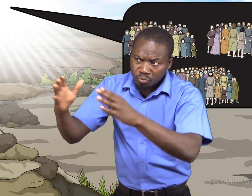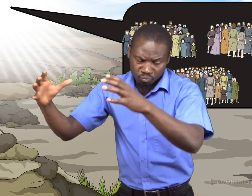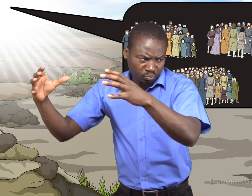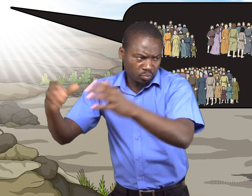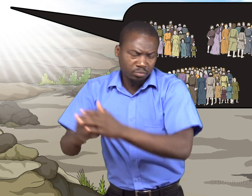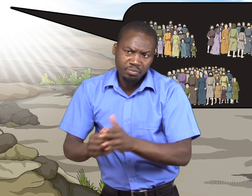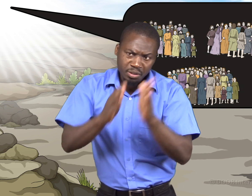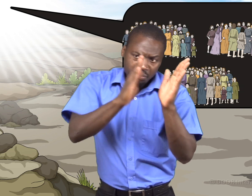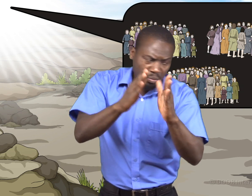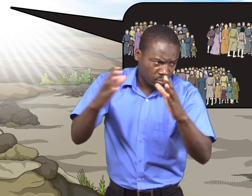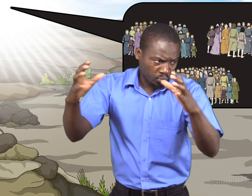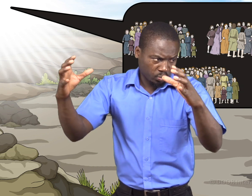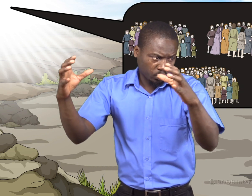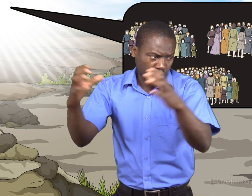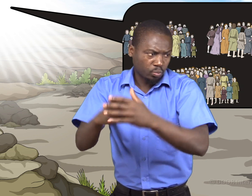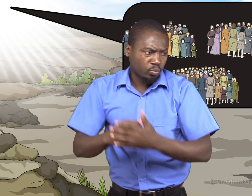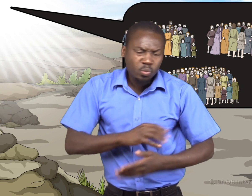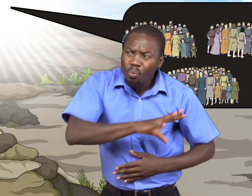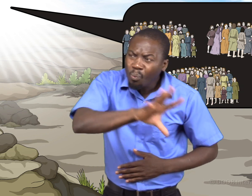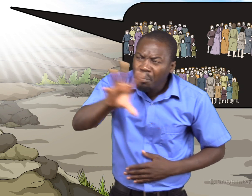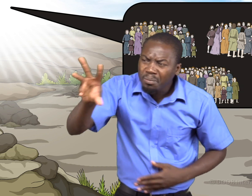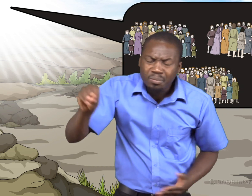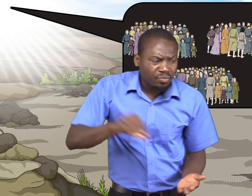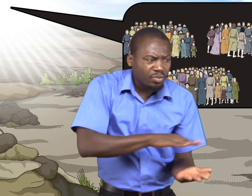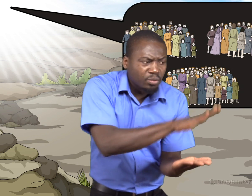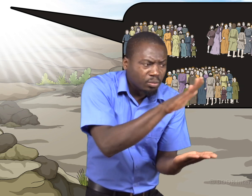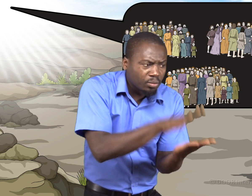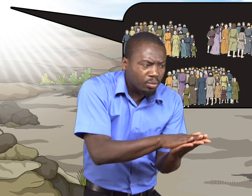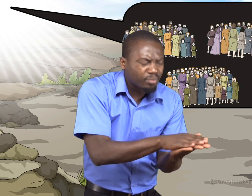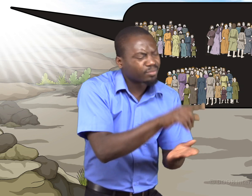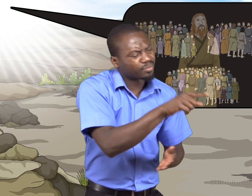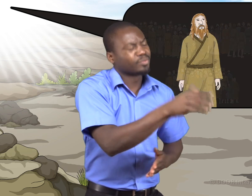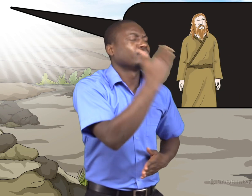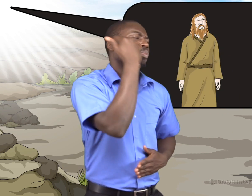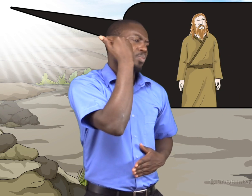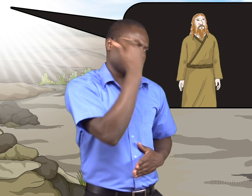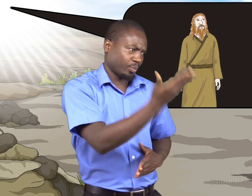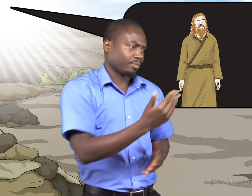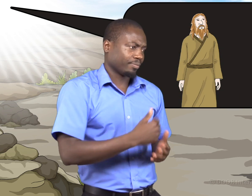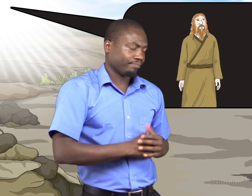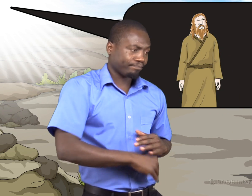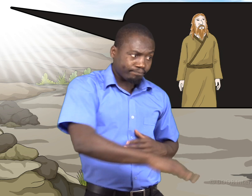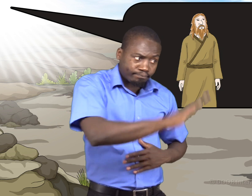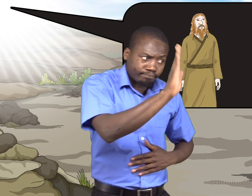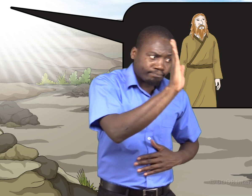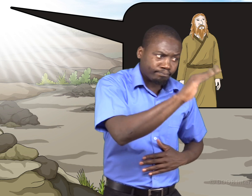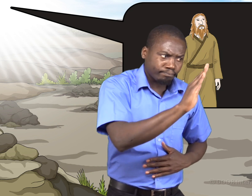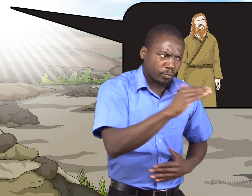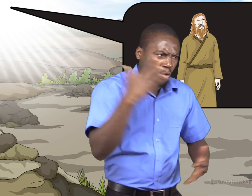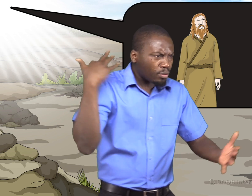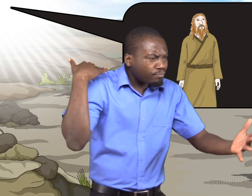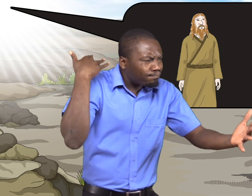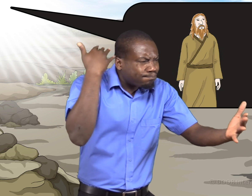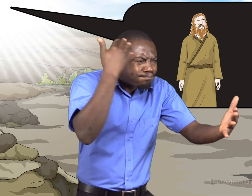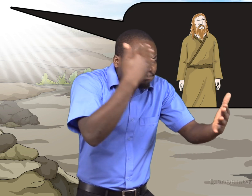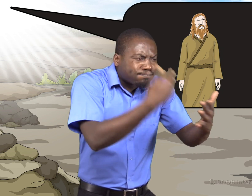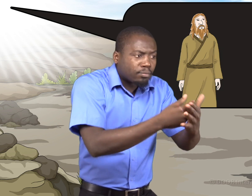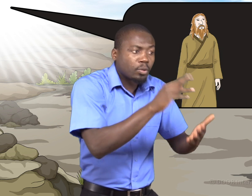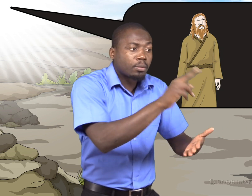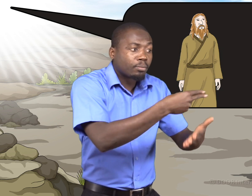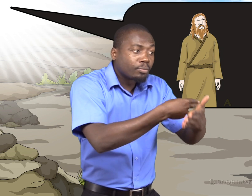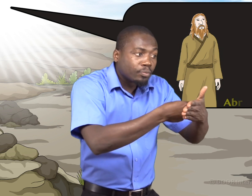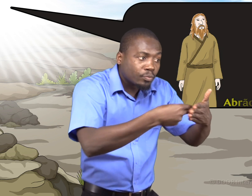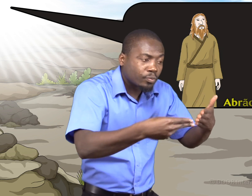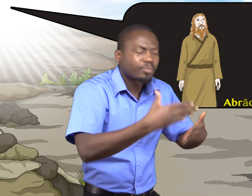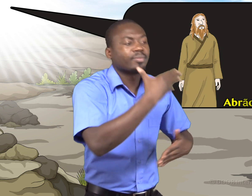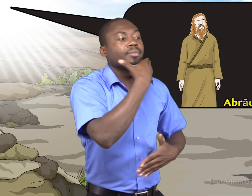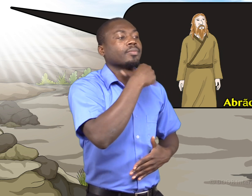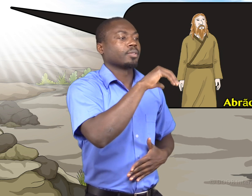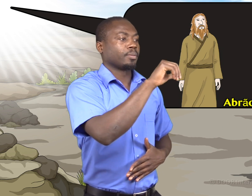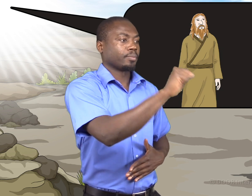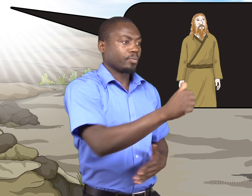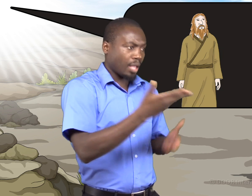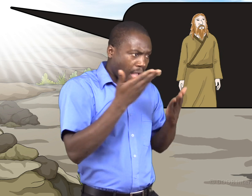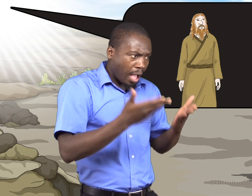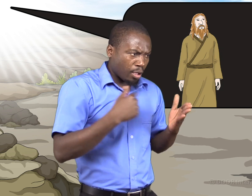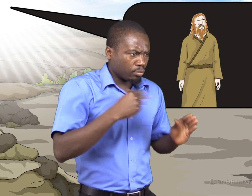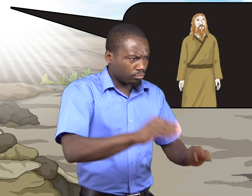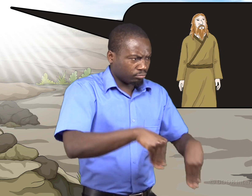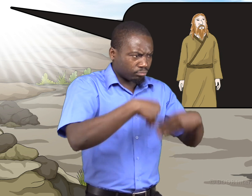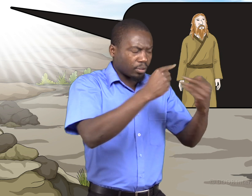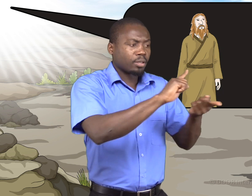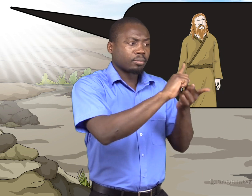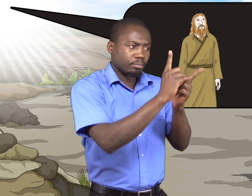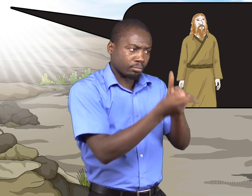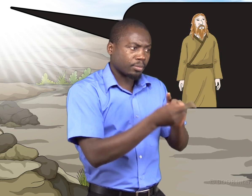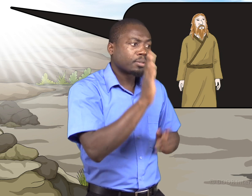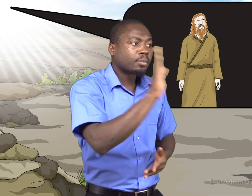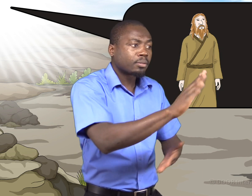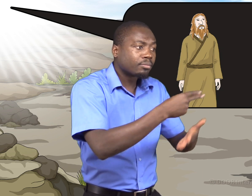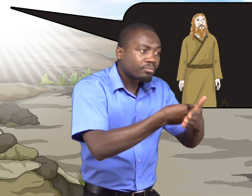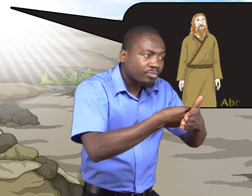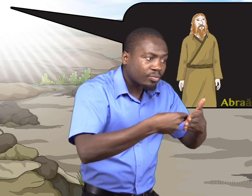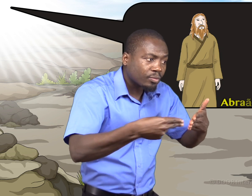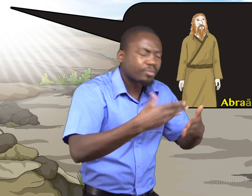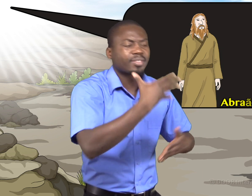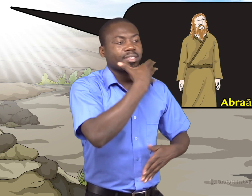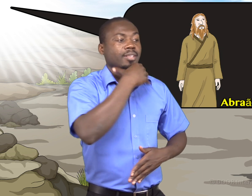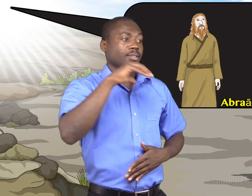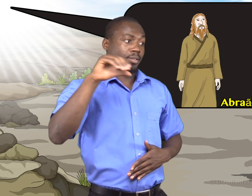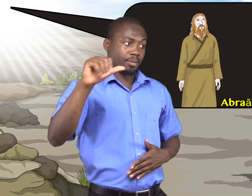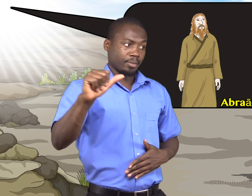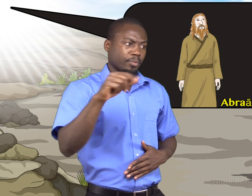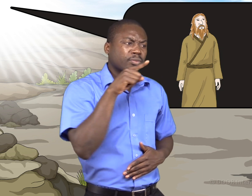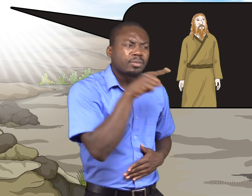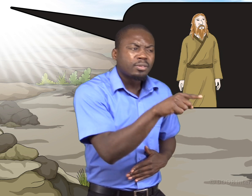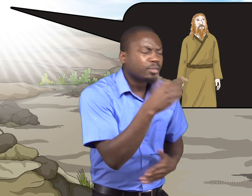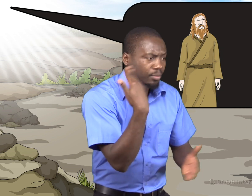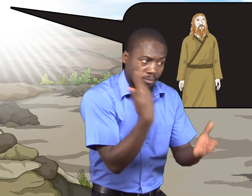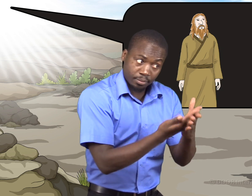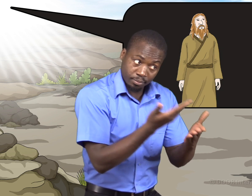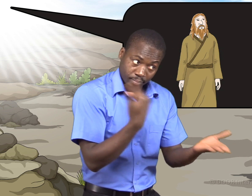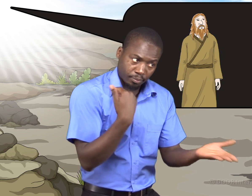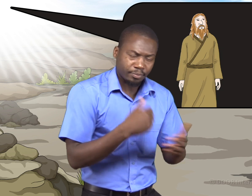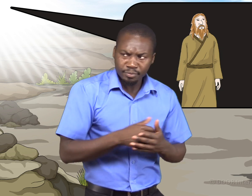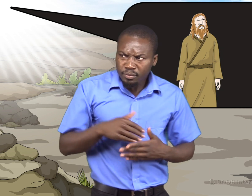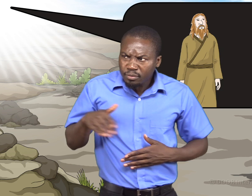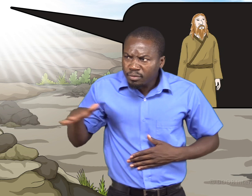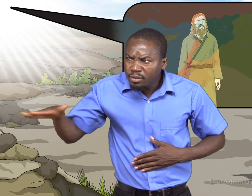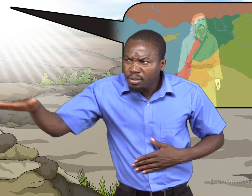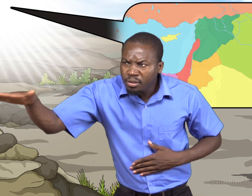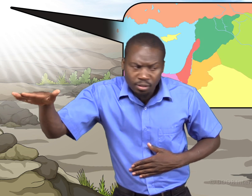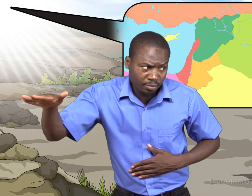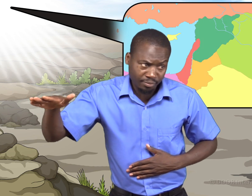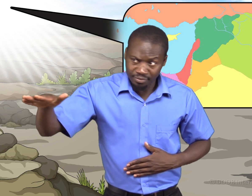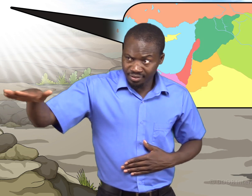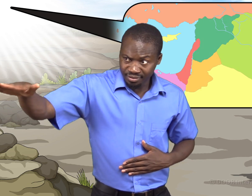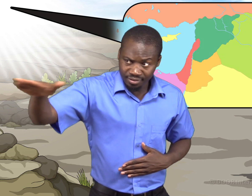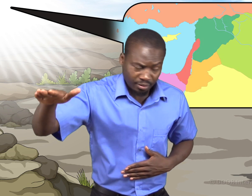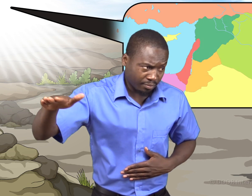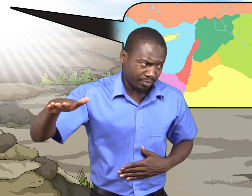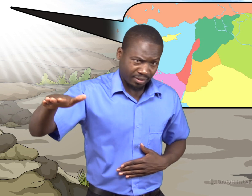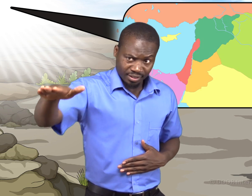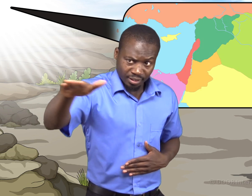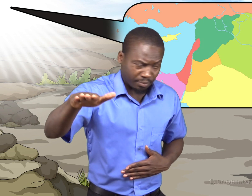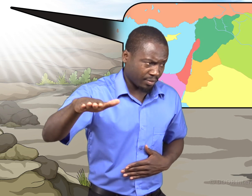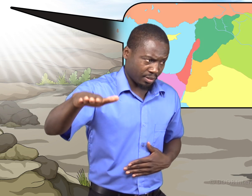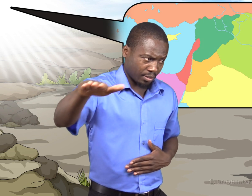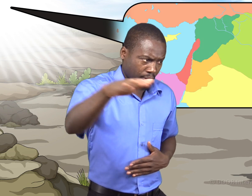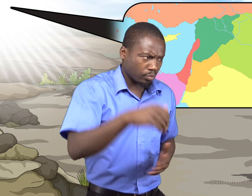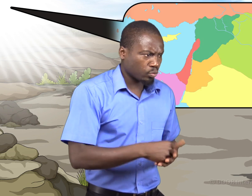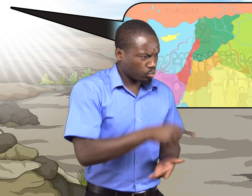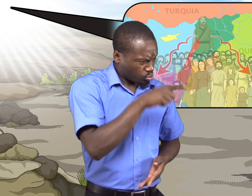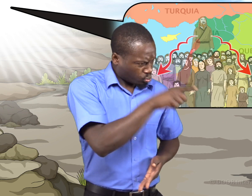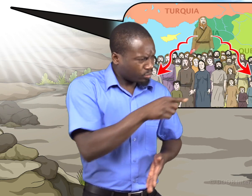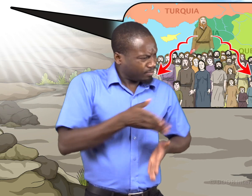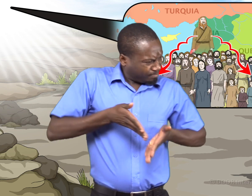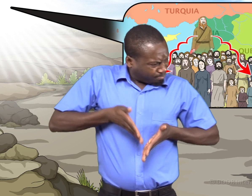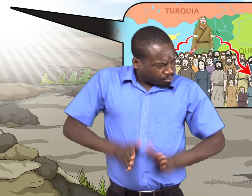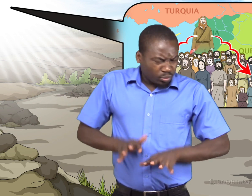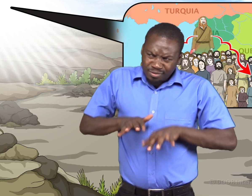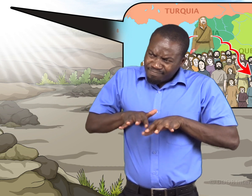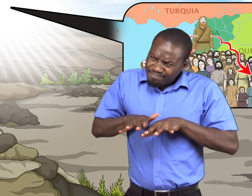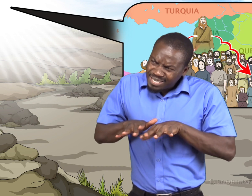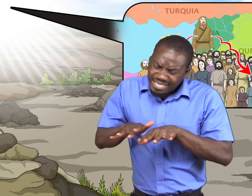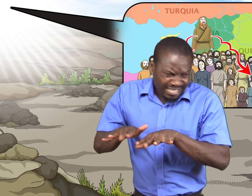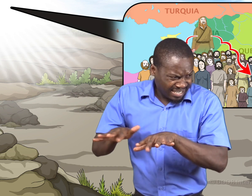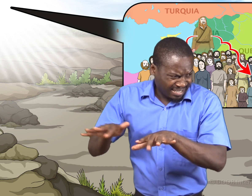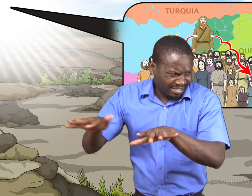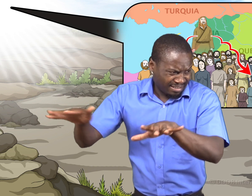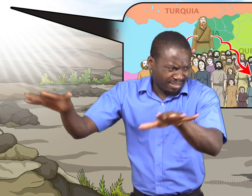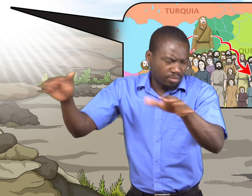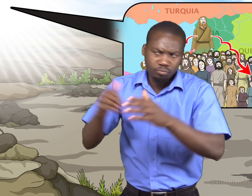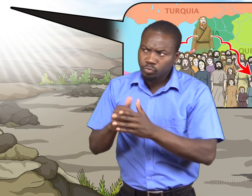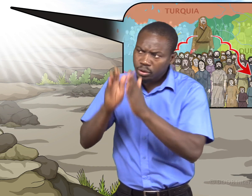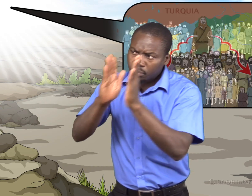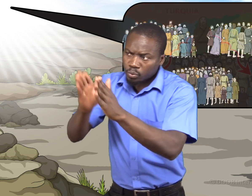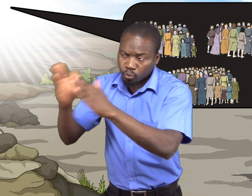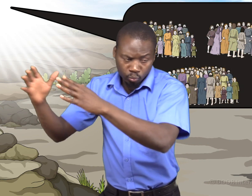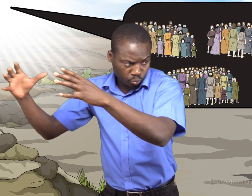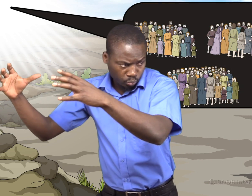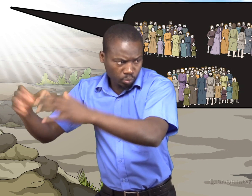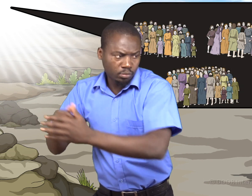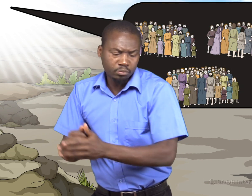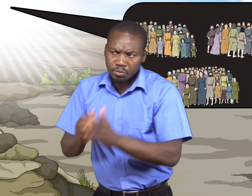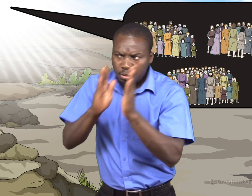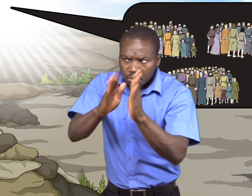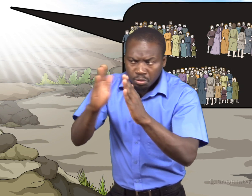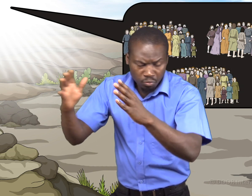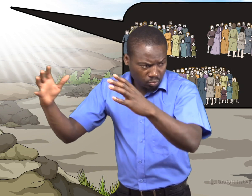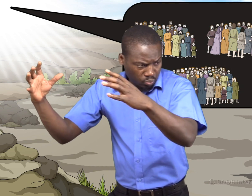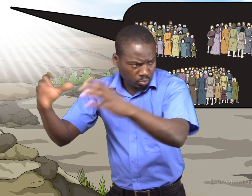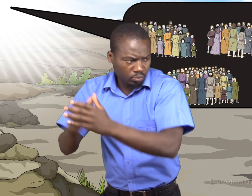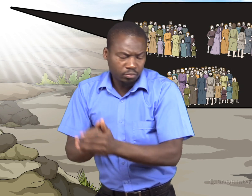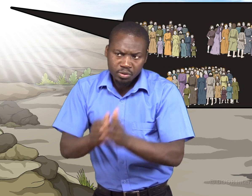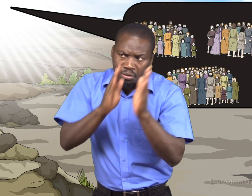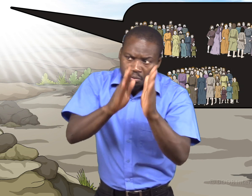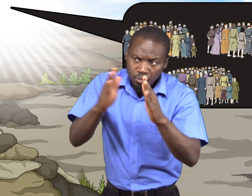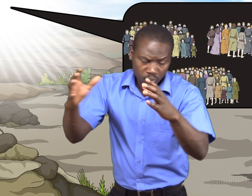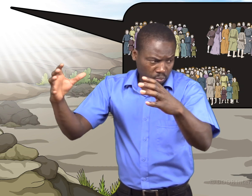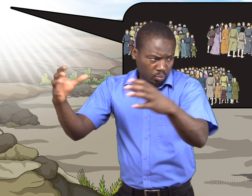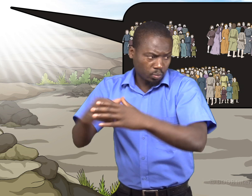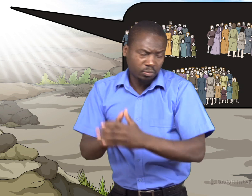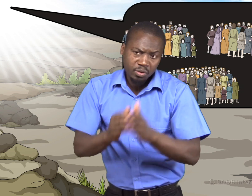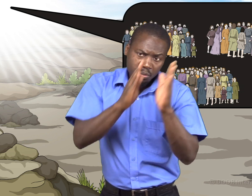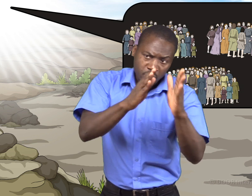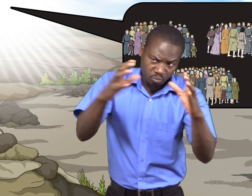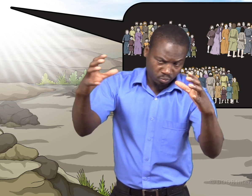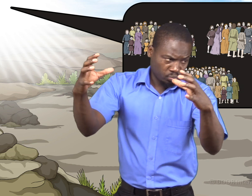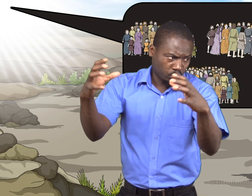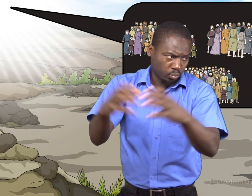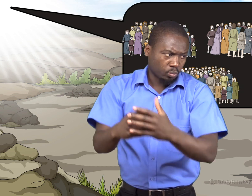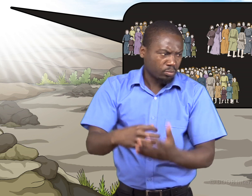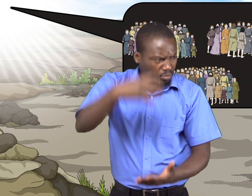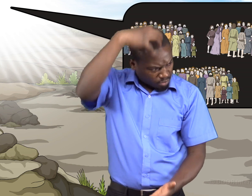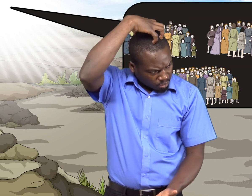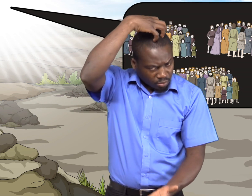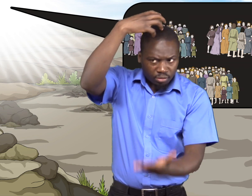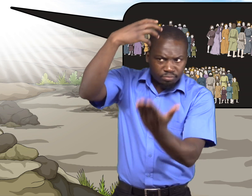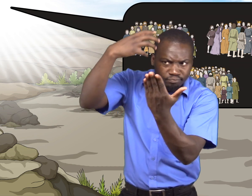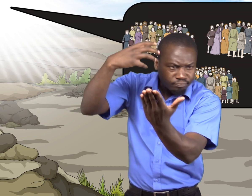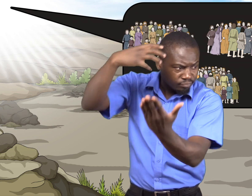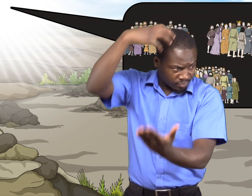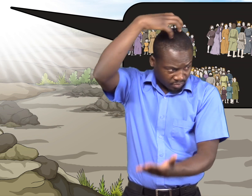No longer will you be called Abram, but your name will be Abraham, for I have made you a father of many nations.